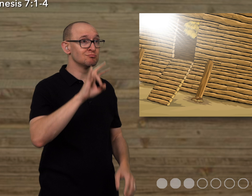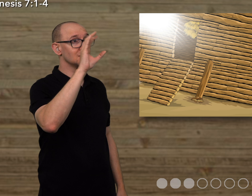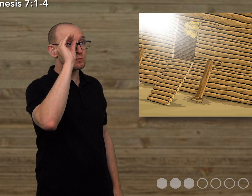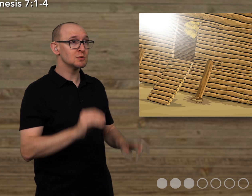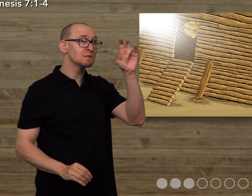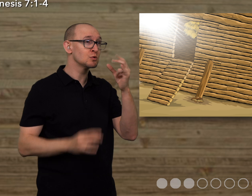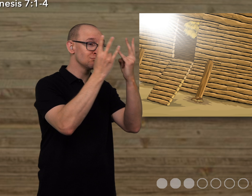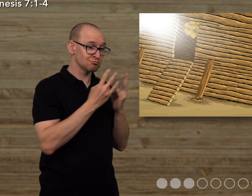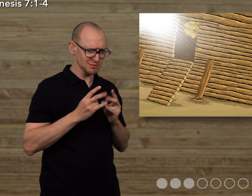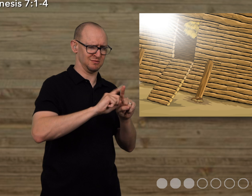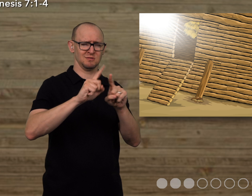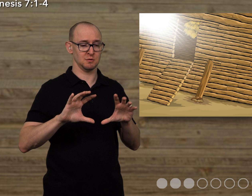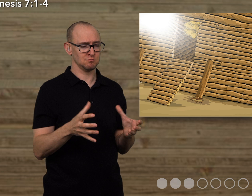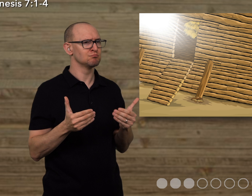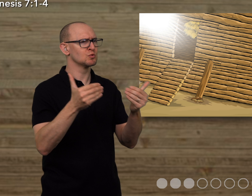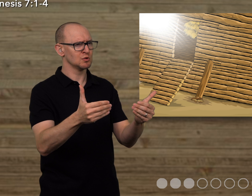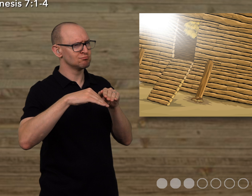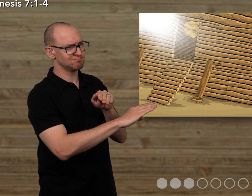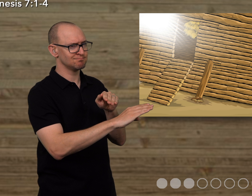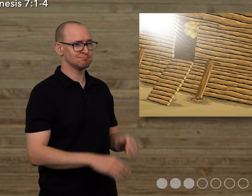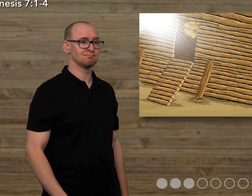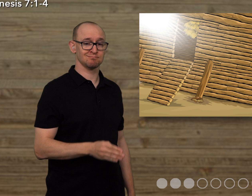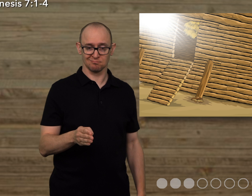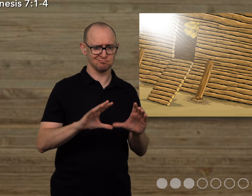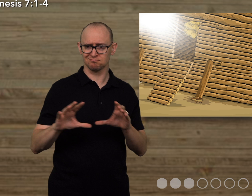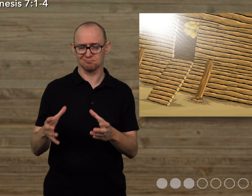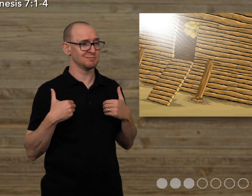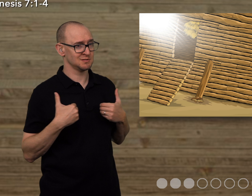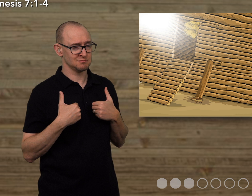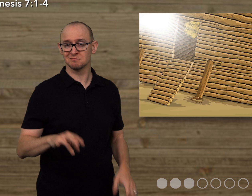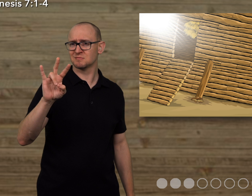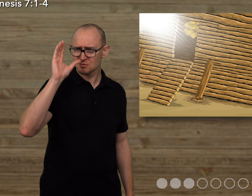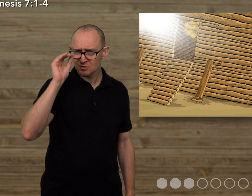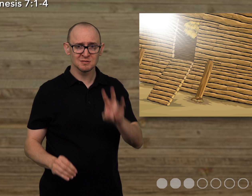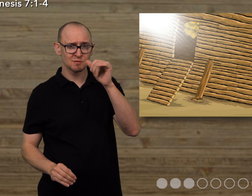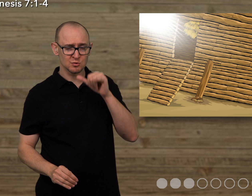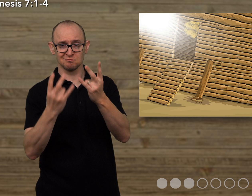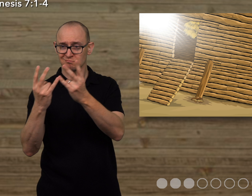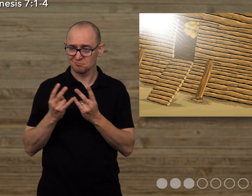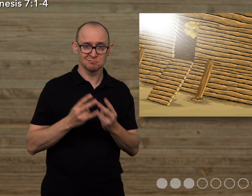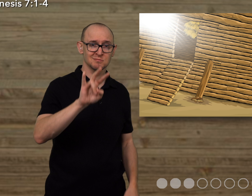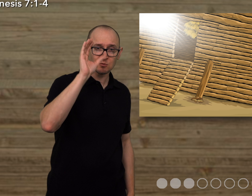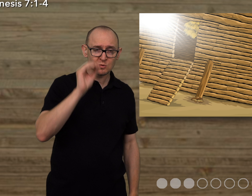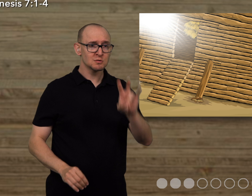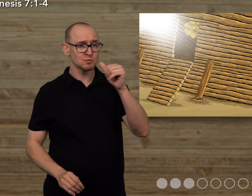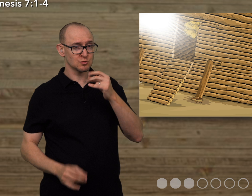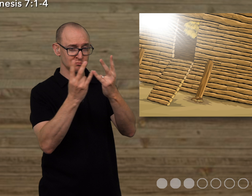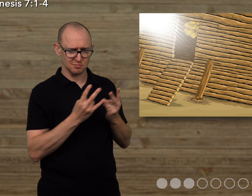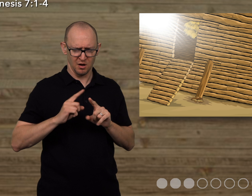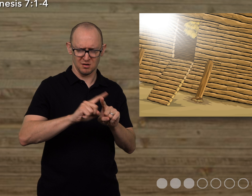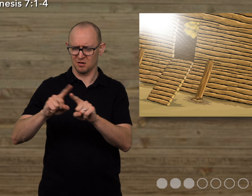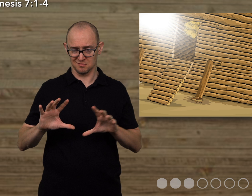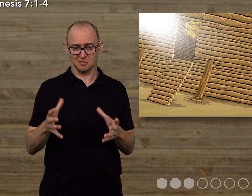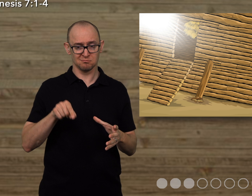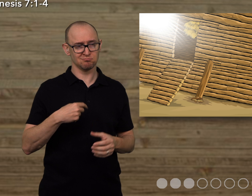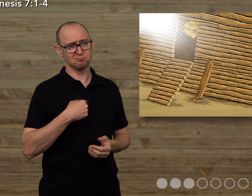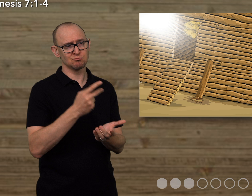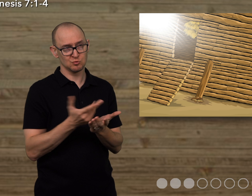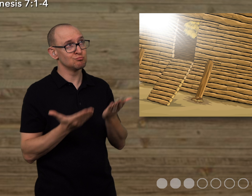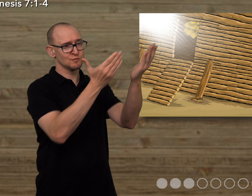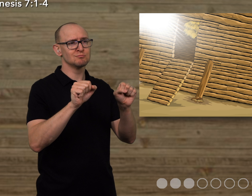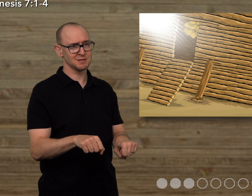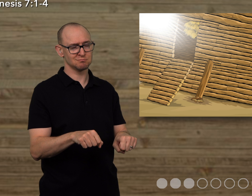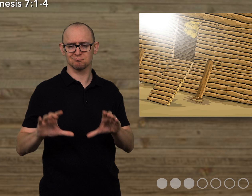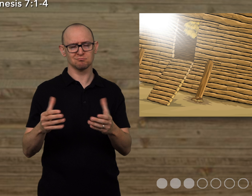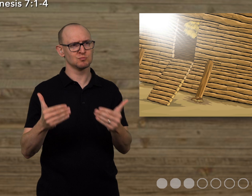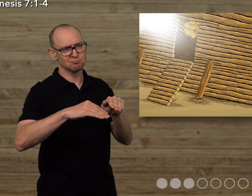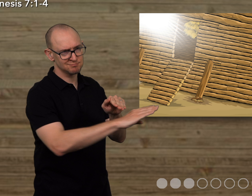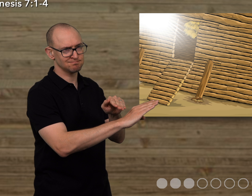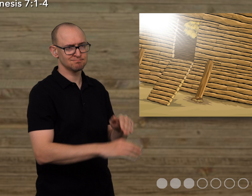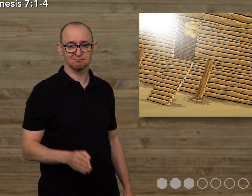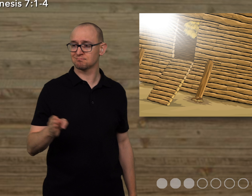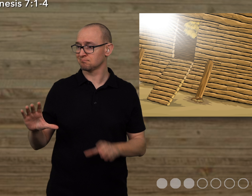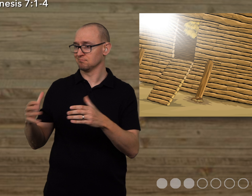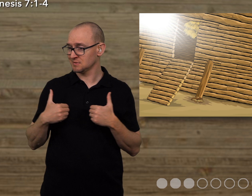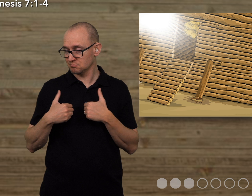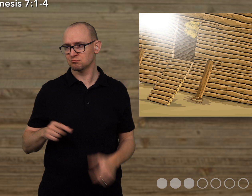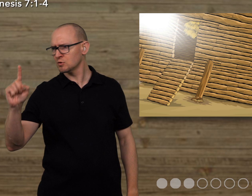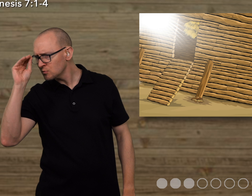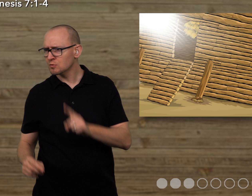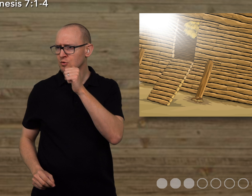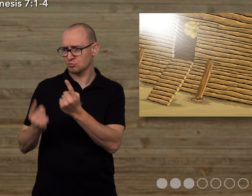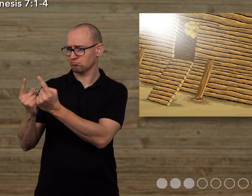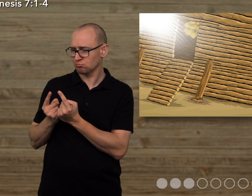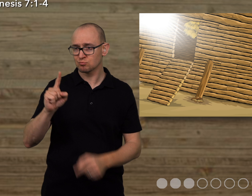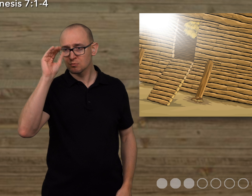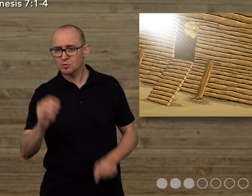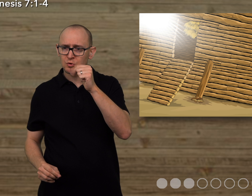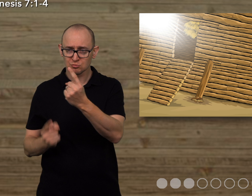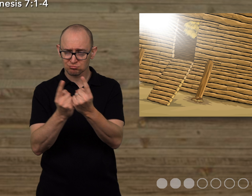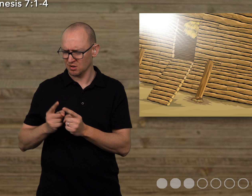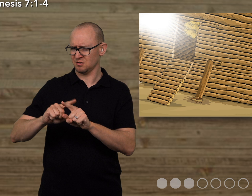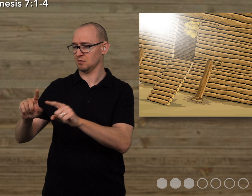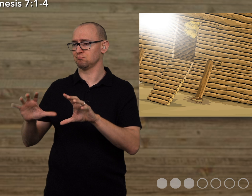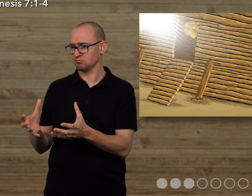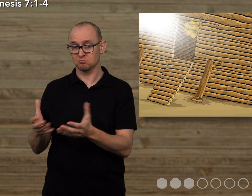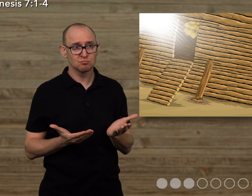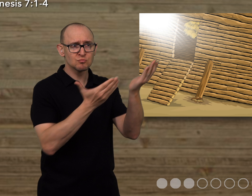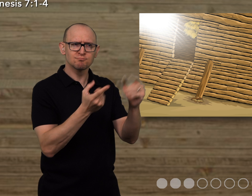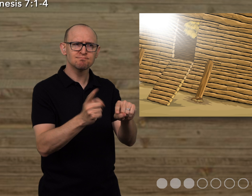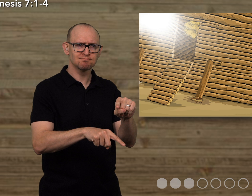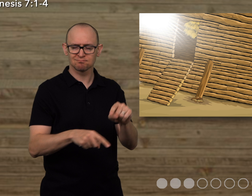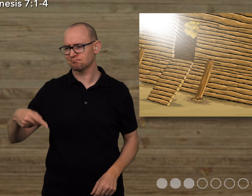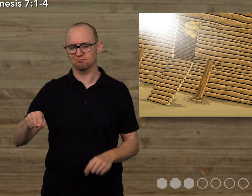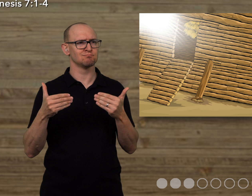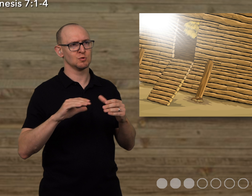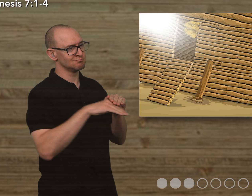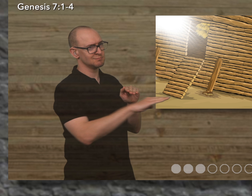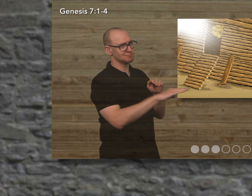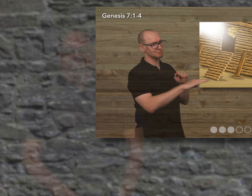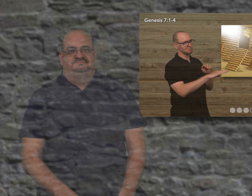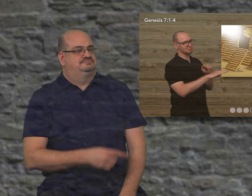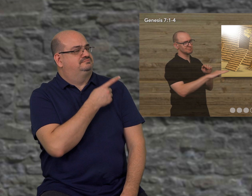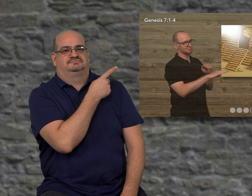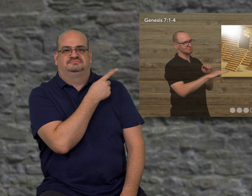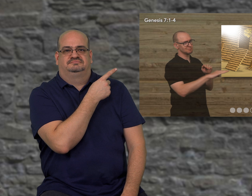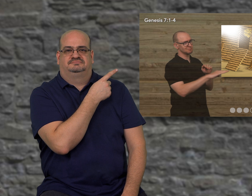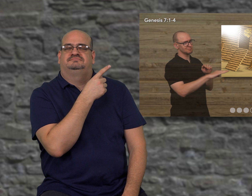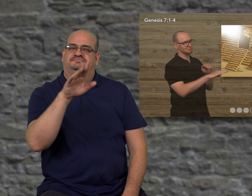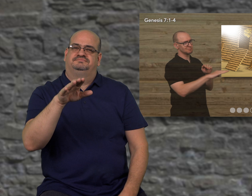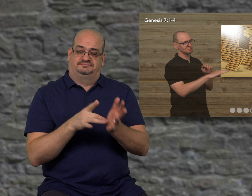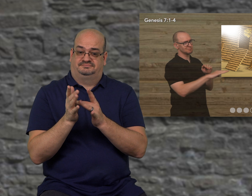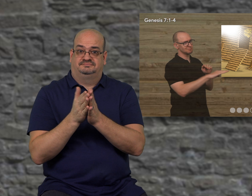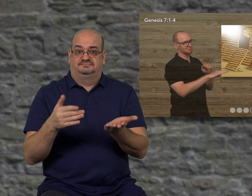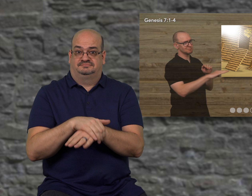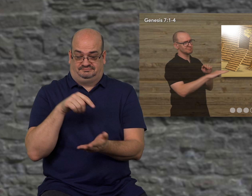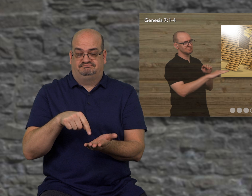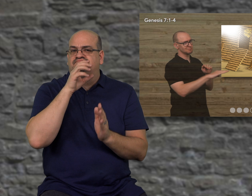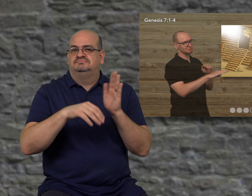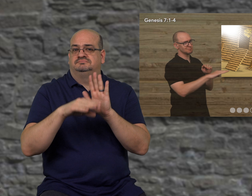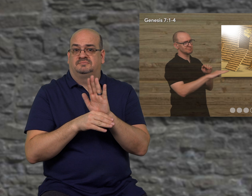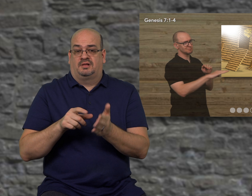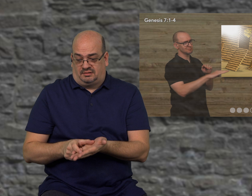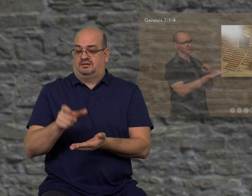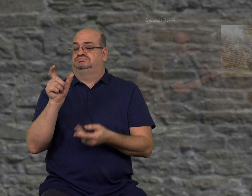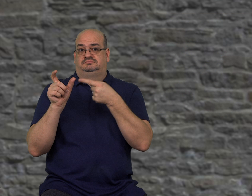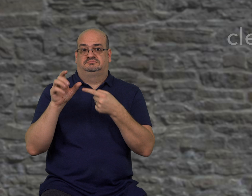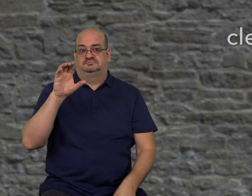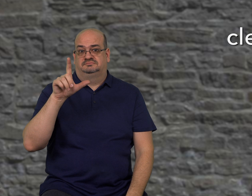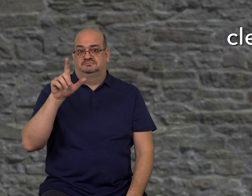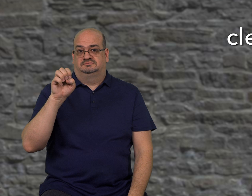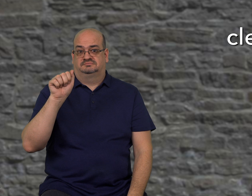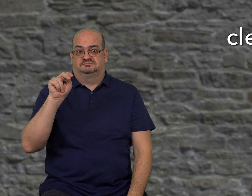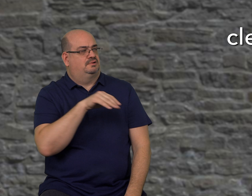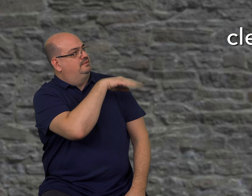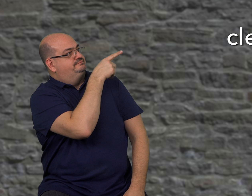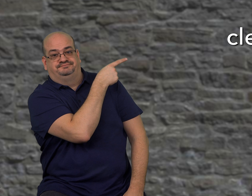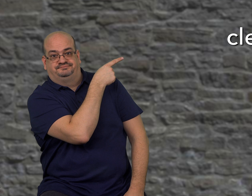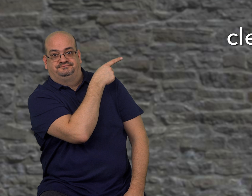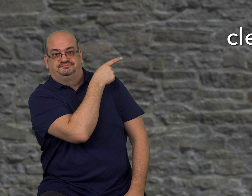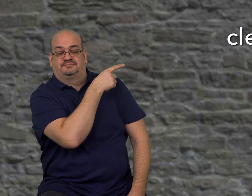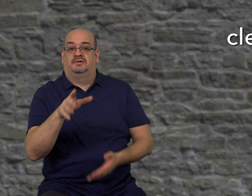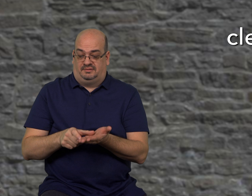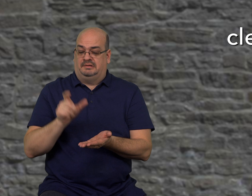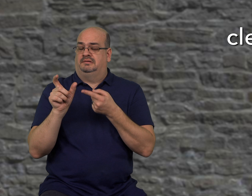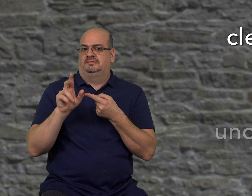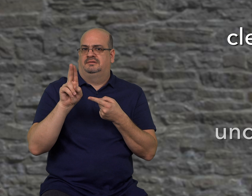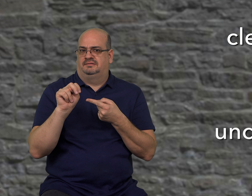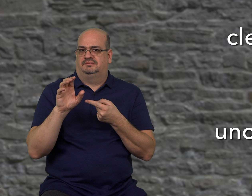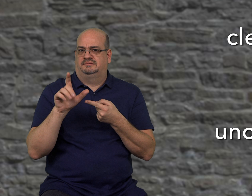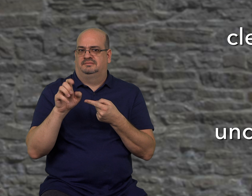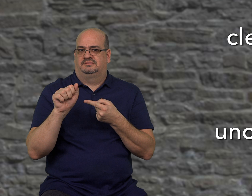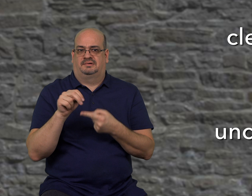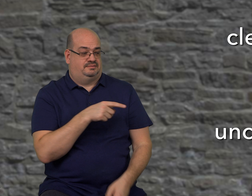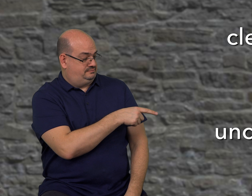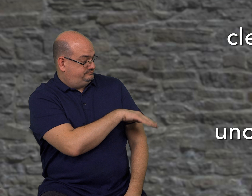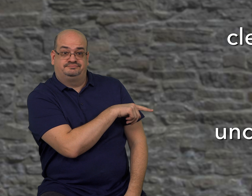You are to take with you seven pairs of every kind of clean animal, a male and its mate; a pair of every kind of unclean animal, a male and its mate;